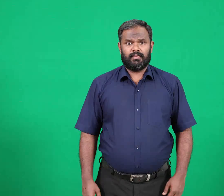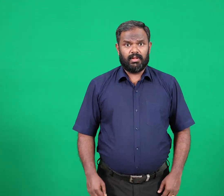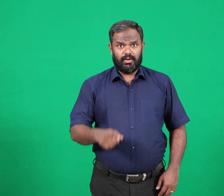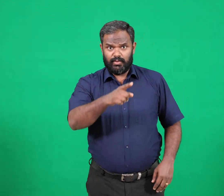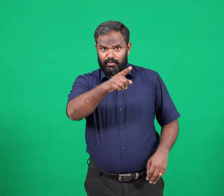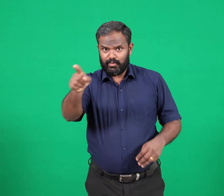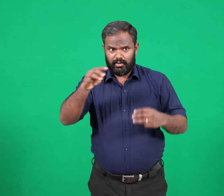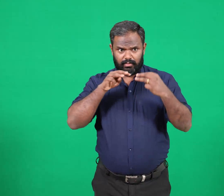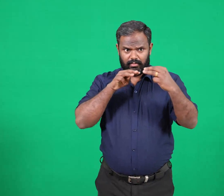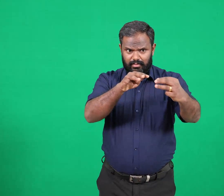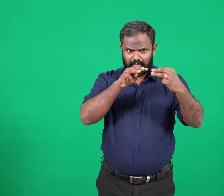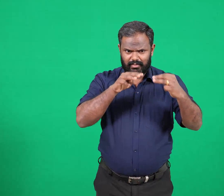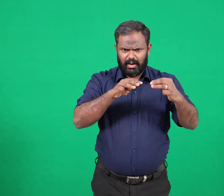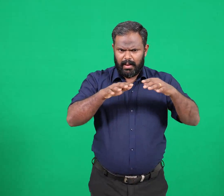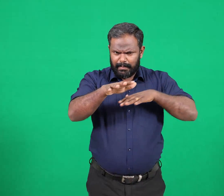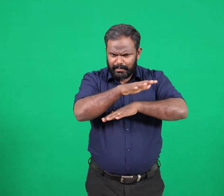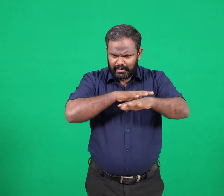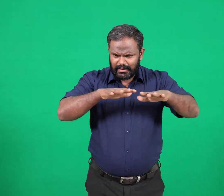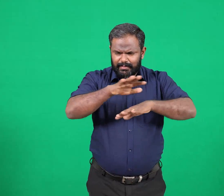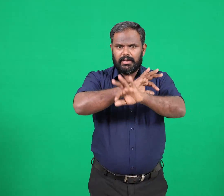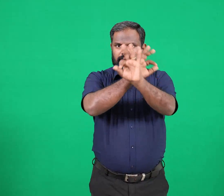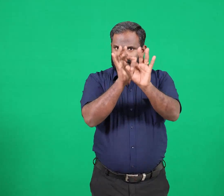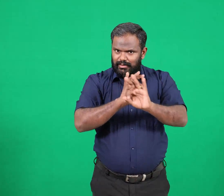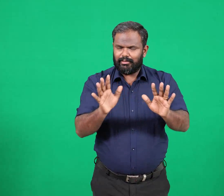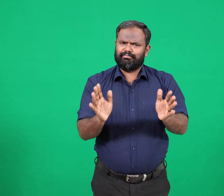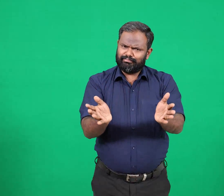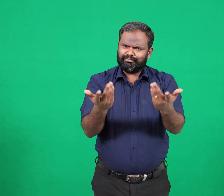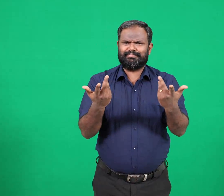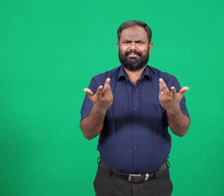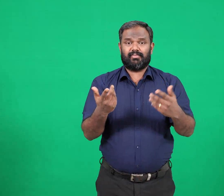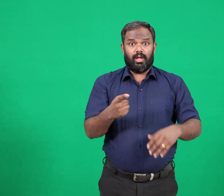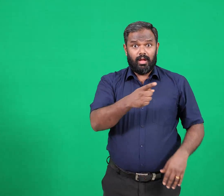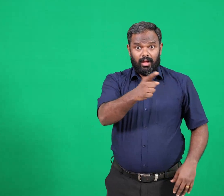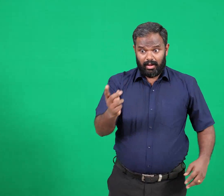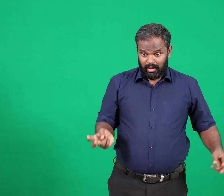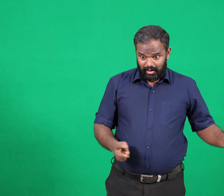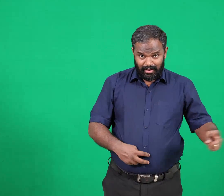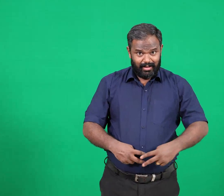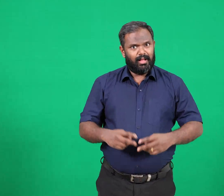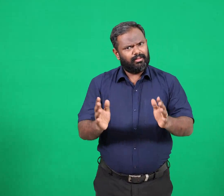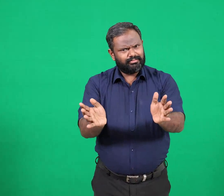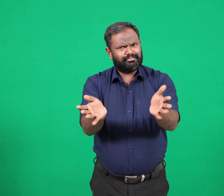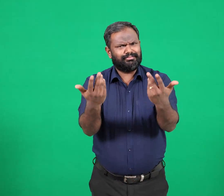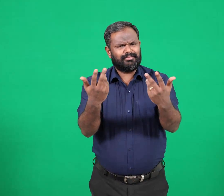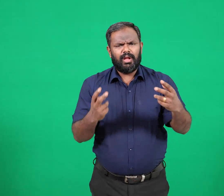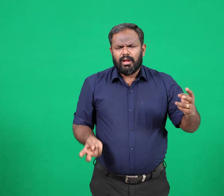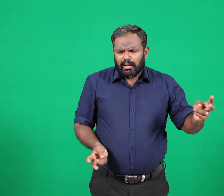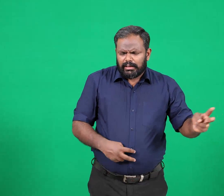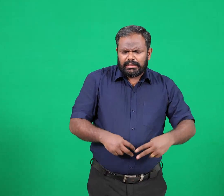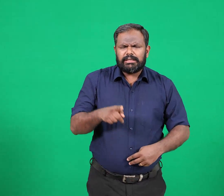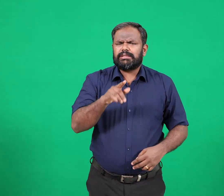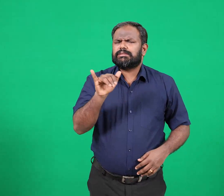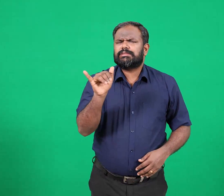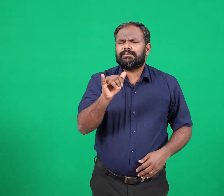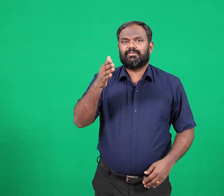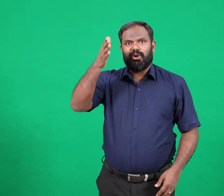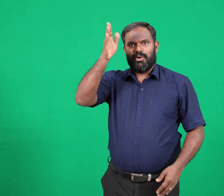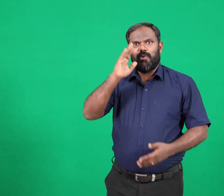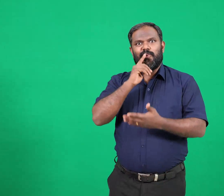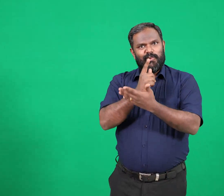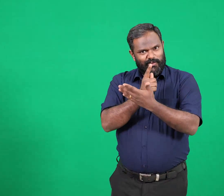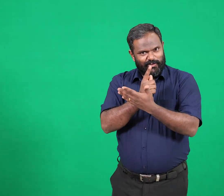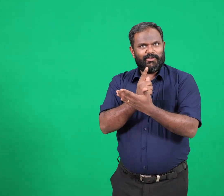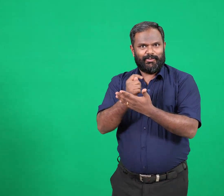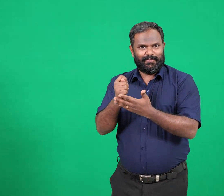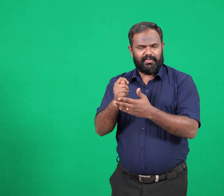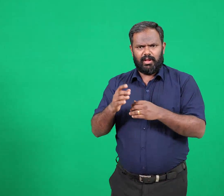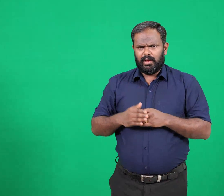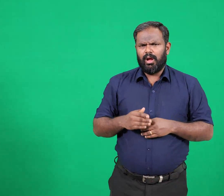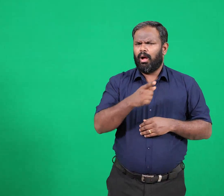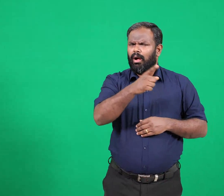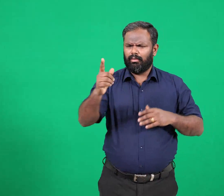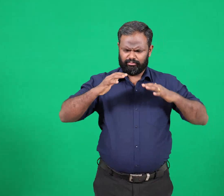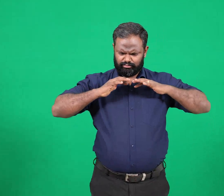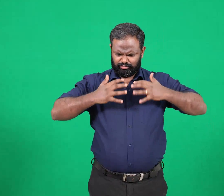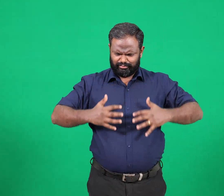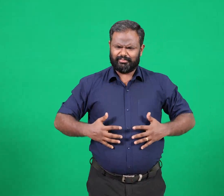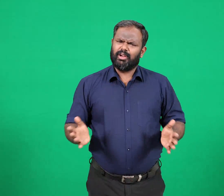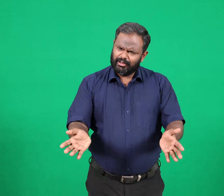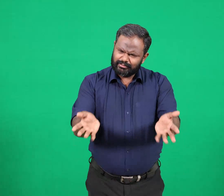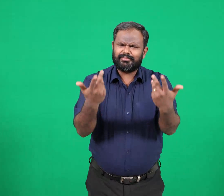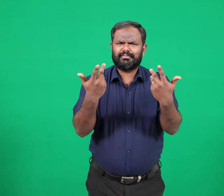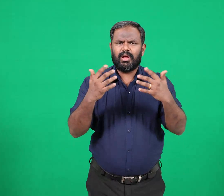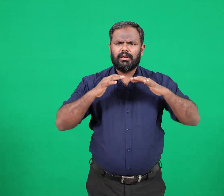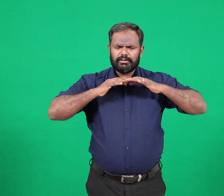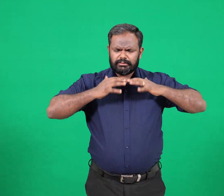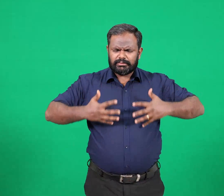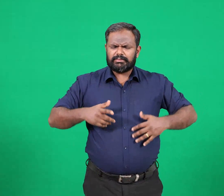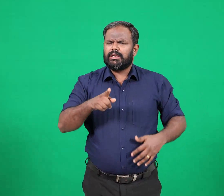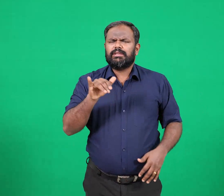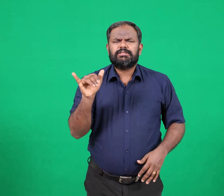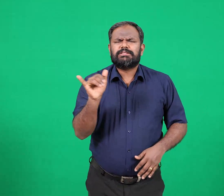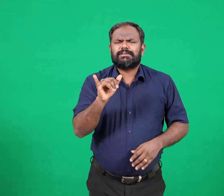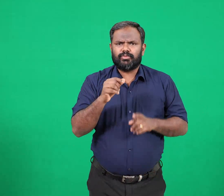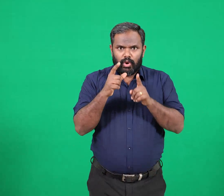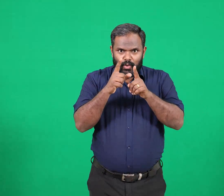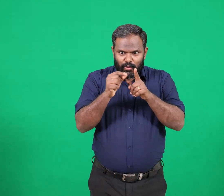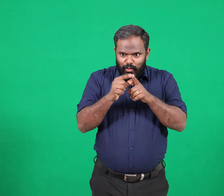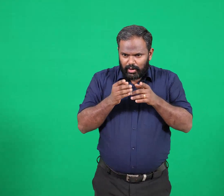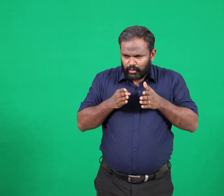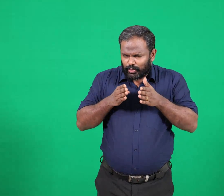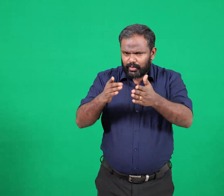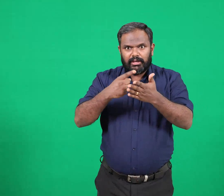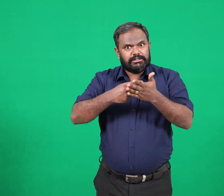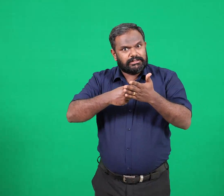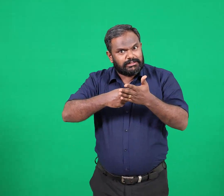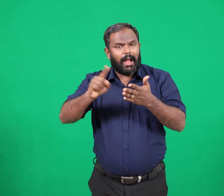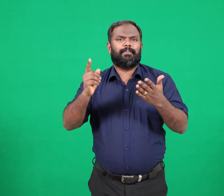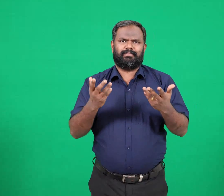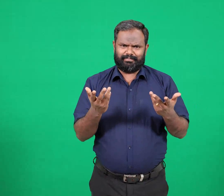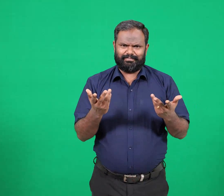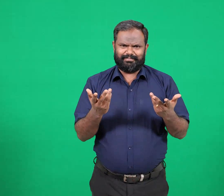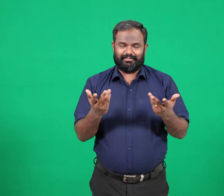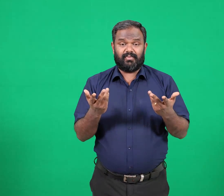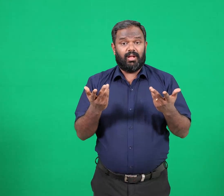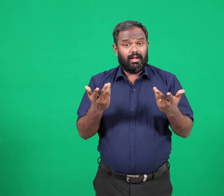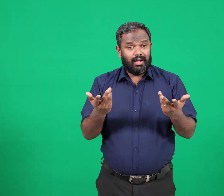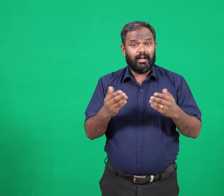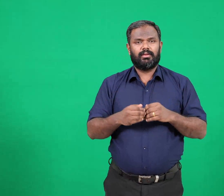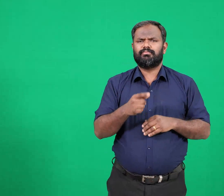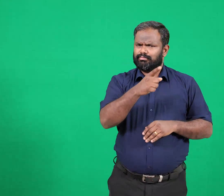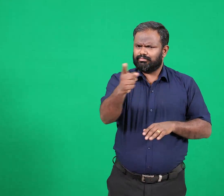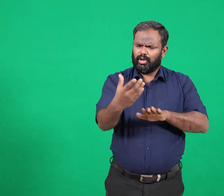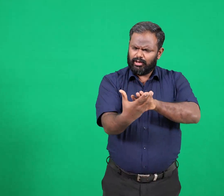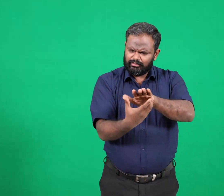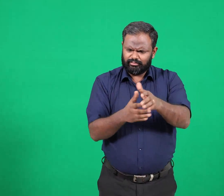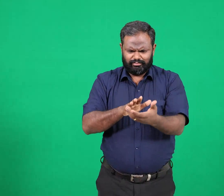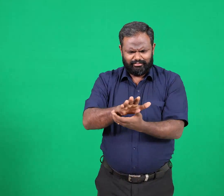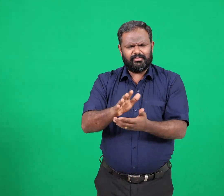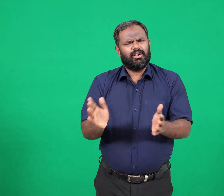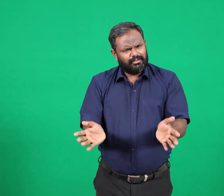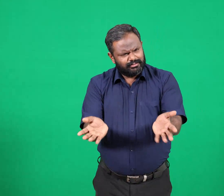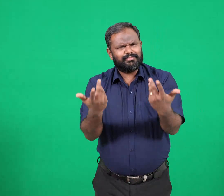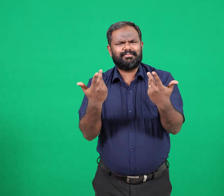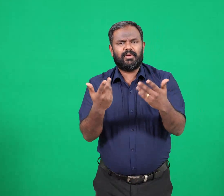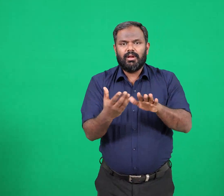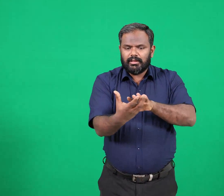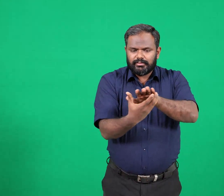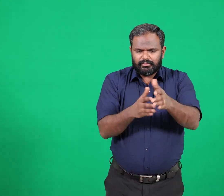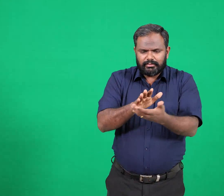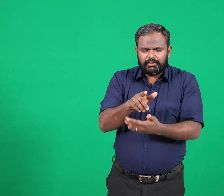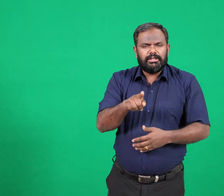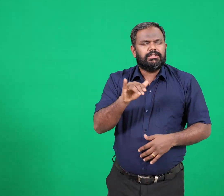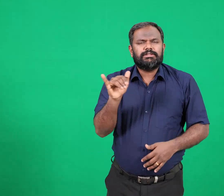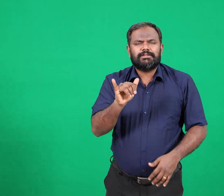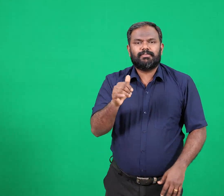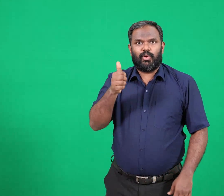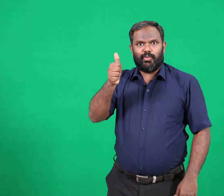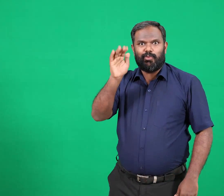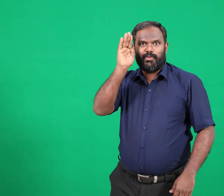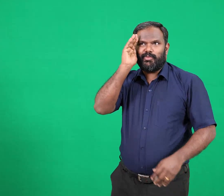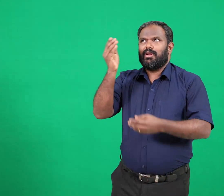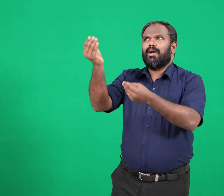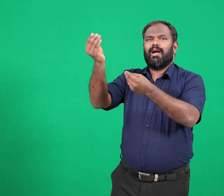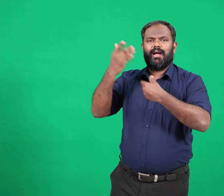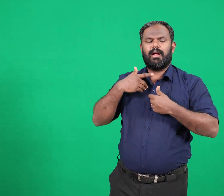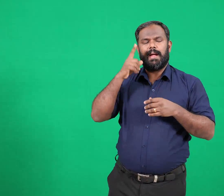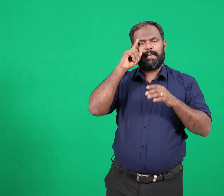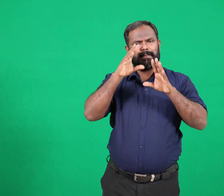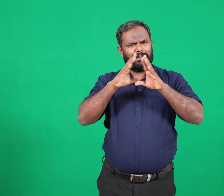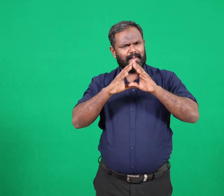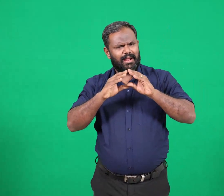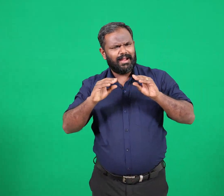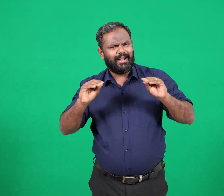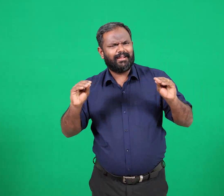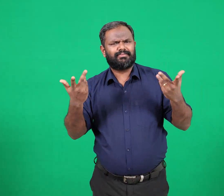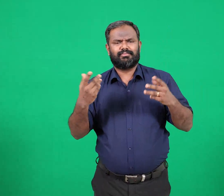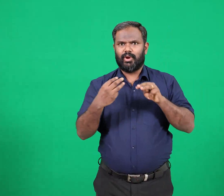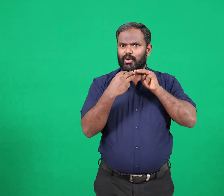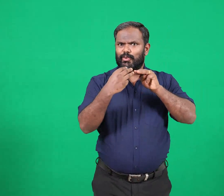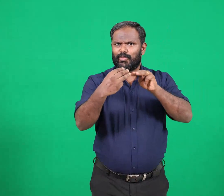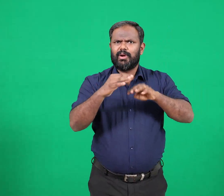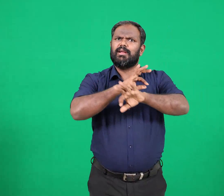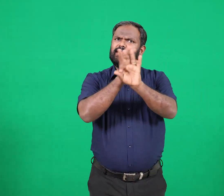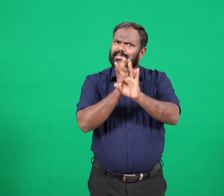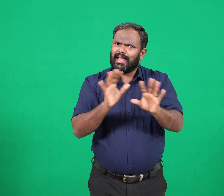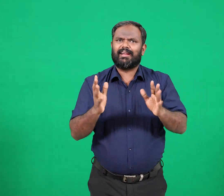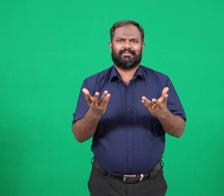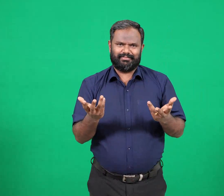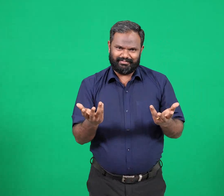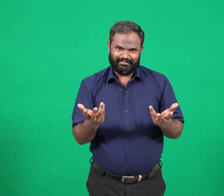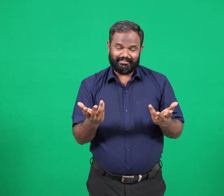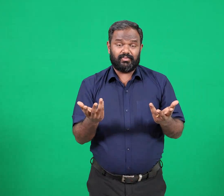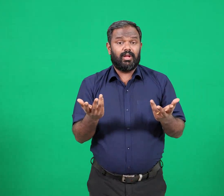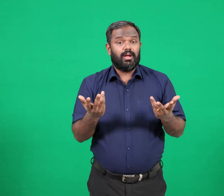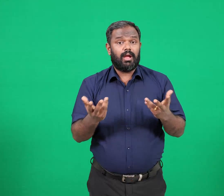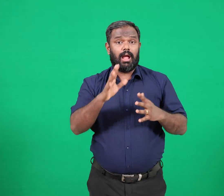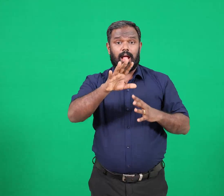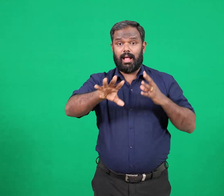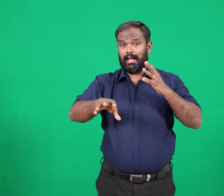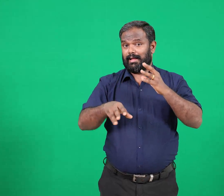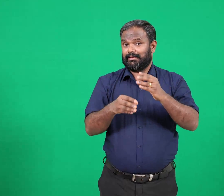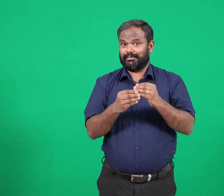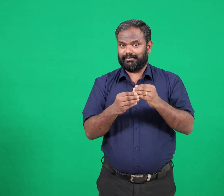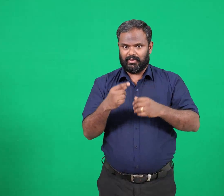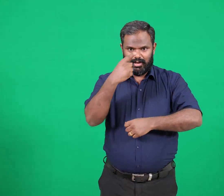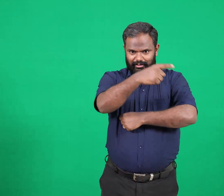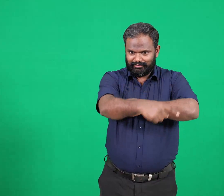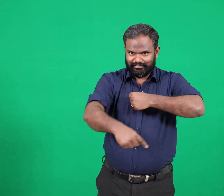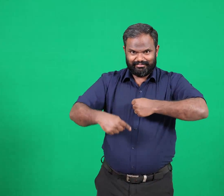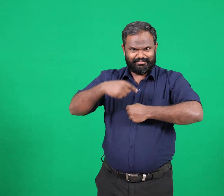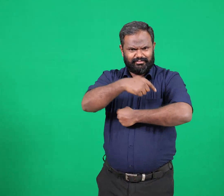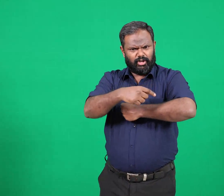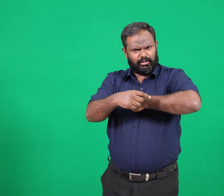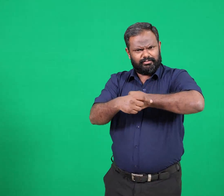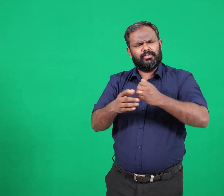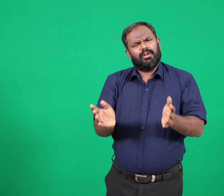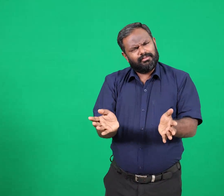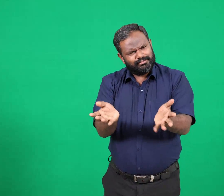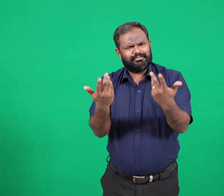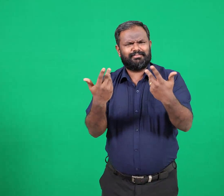Stand firm then, with the belt of truth buckled around your waist, with the breastplate of righteousness arrayed, and with your feet fitted with the readiness of the gospel of peace.